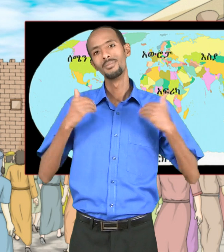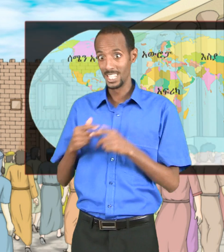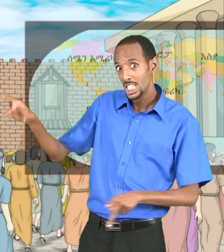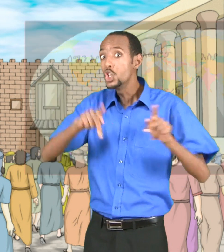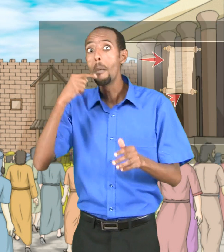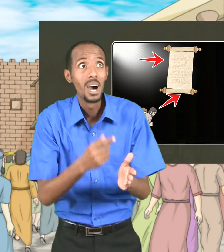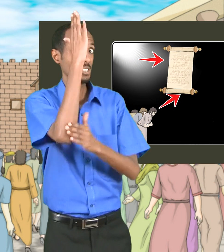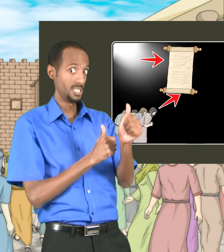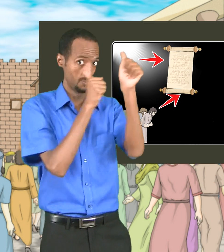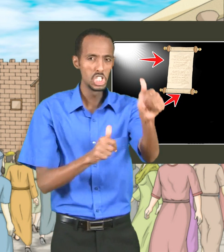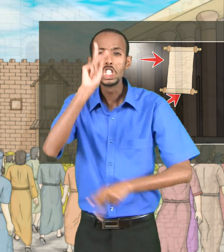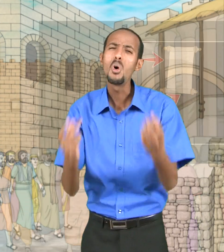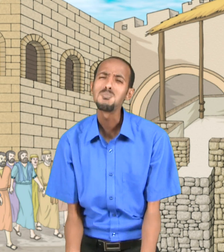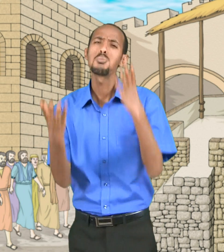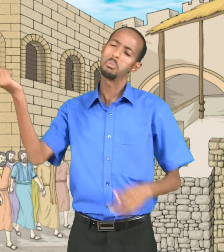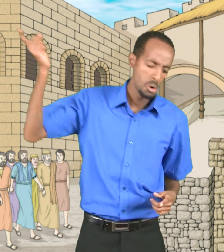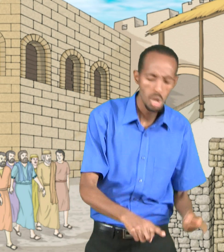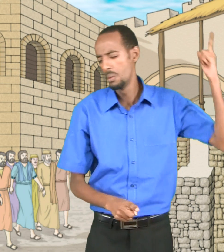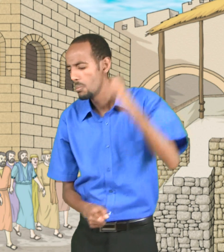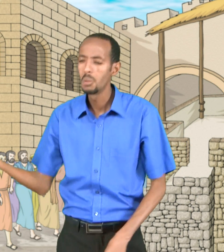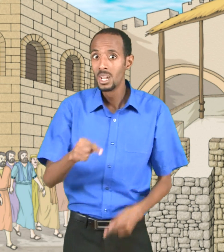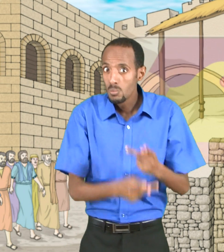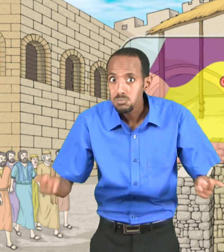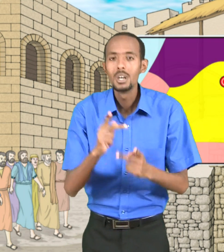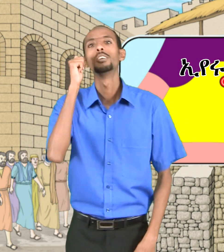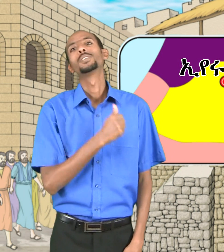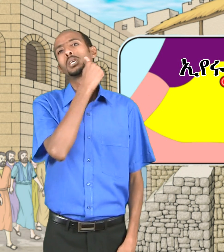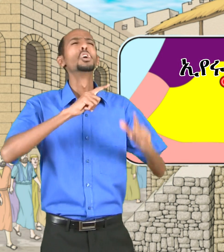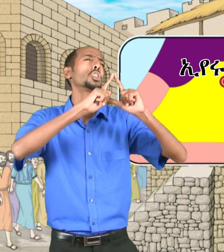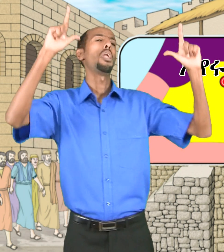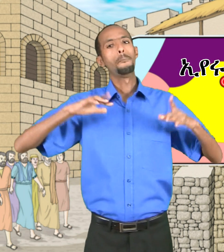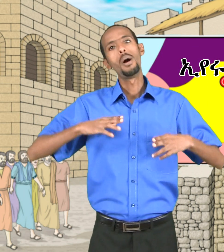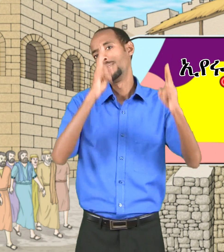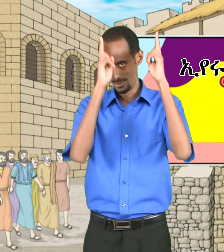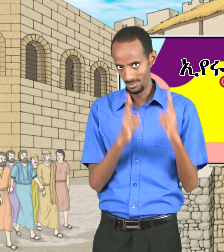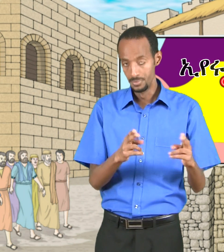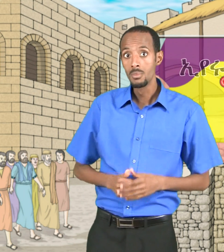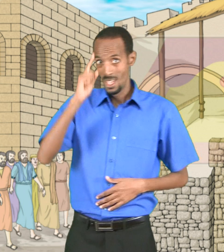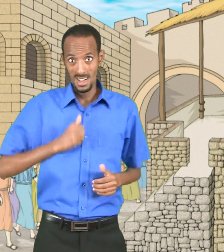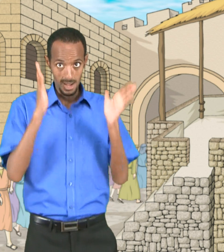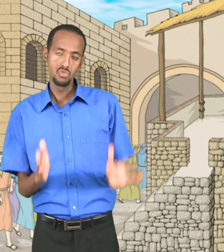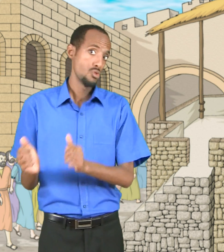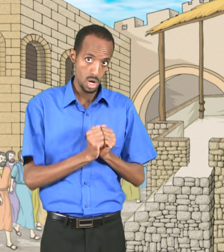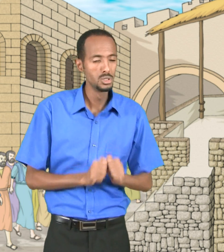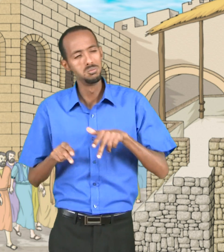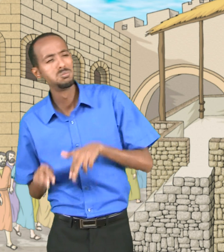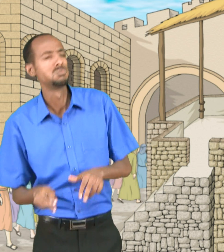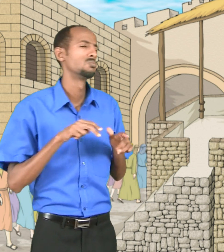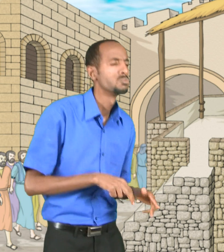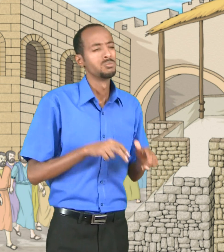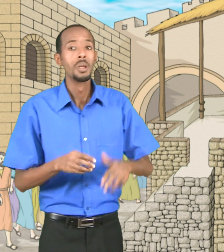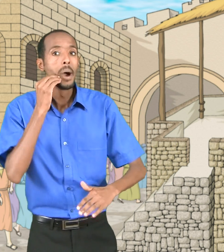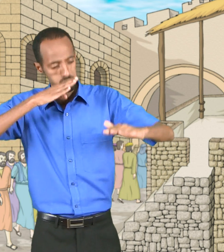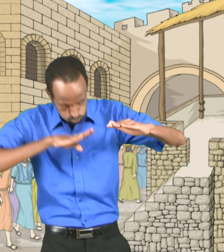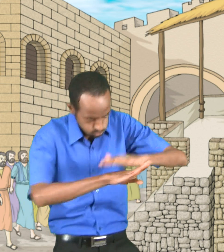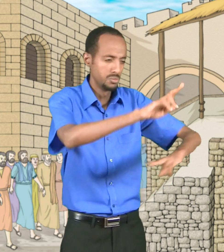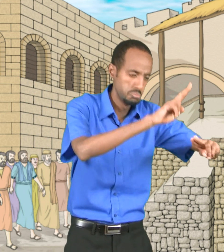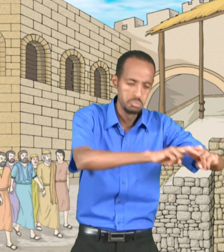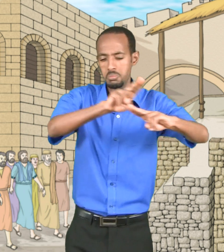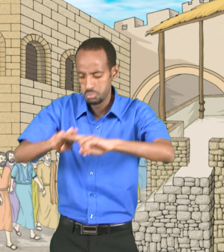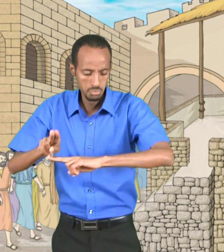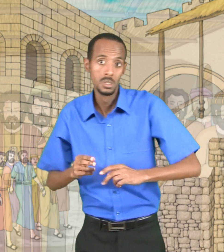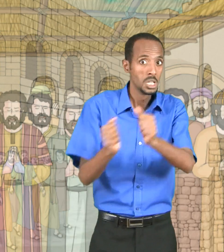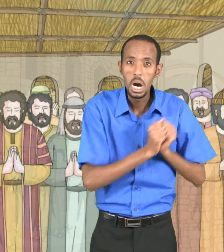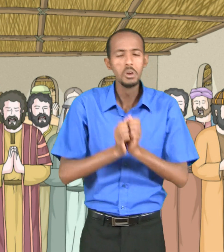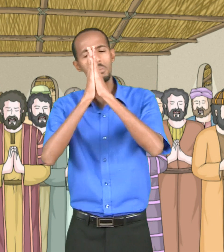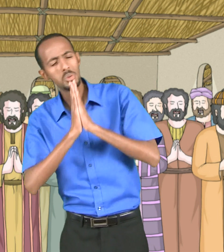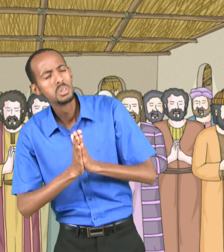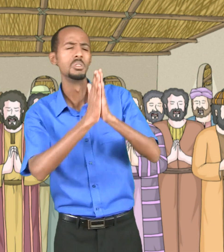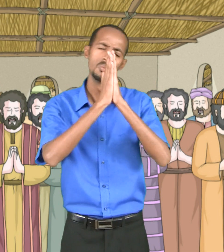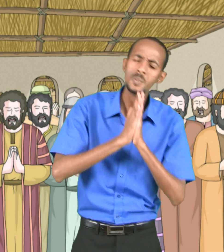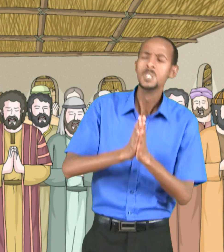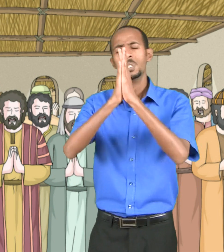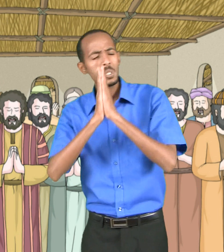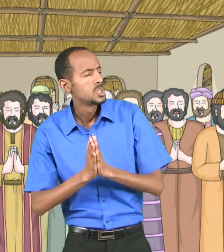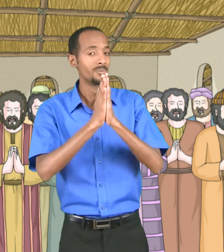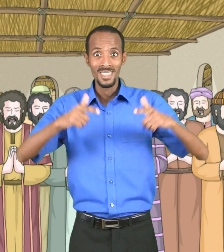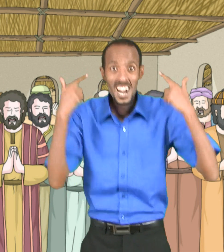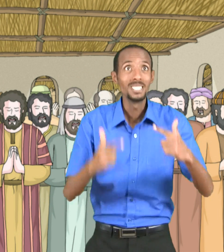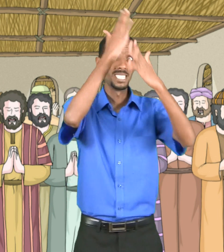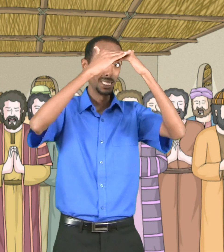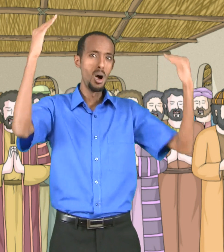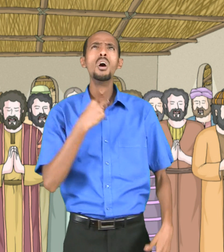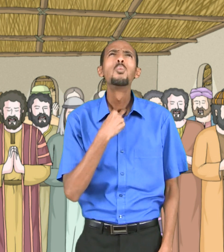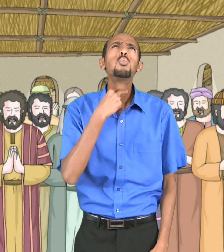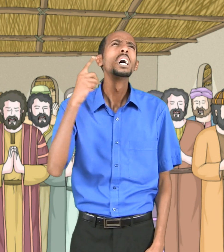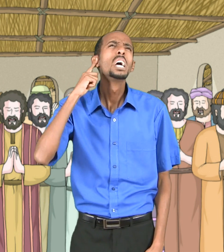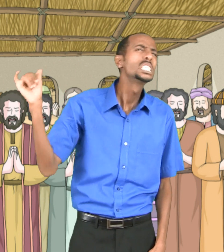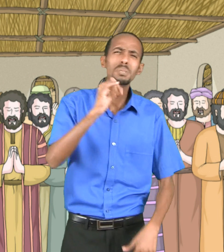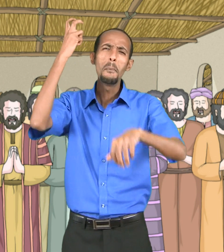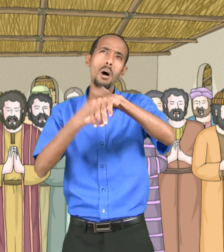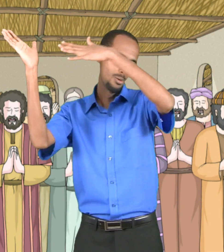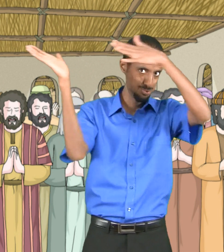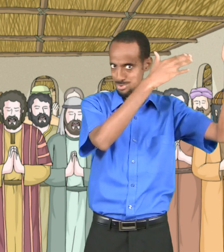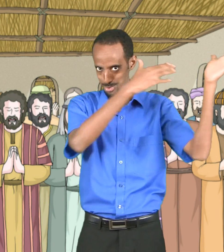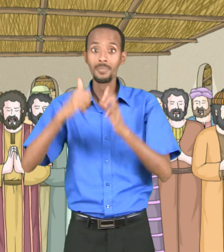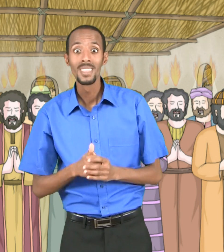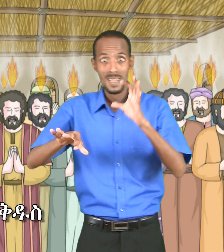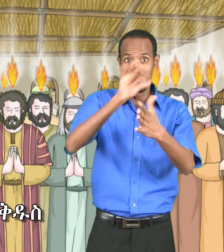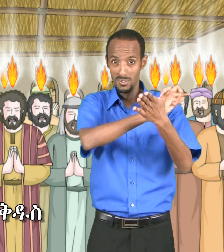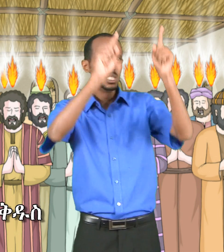Suddenly a sound like a mighty rushing wind came from heaven and filled the whole house where they were sitting.